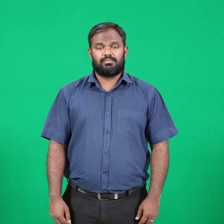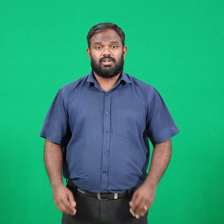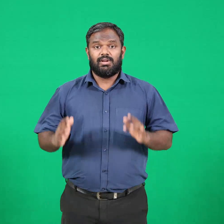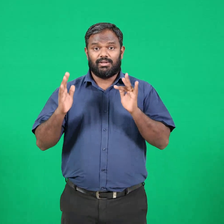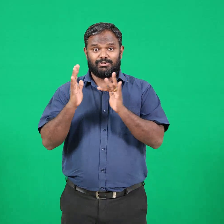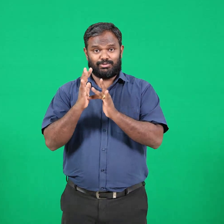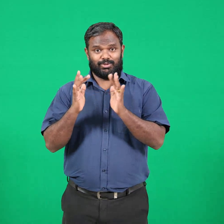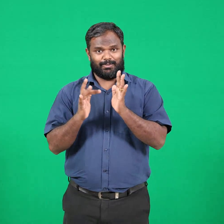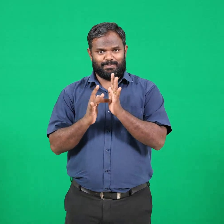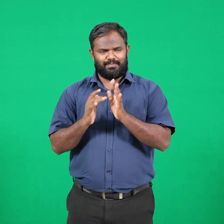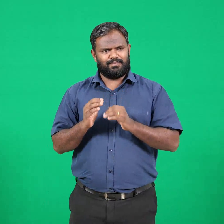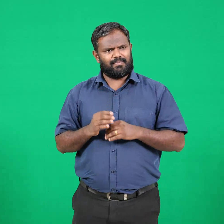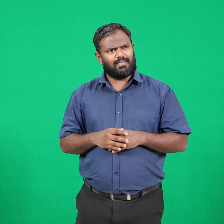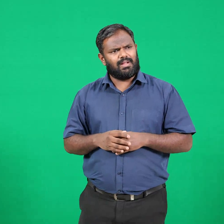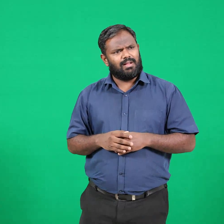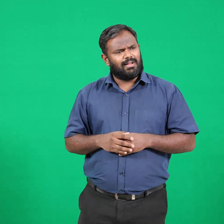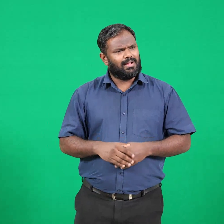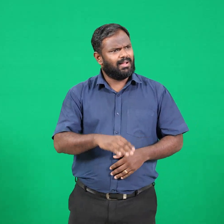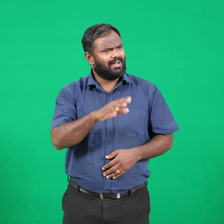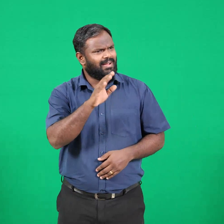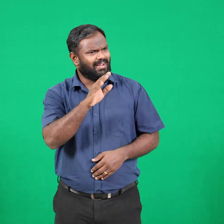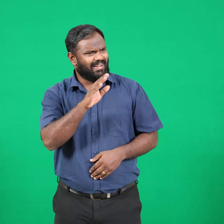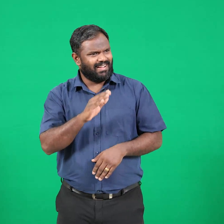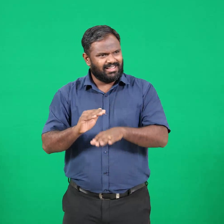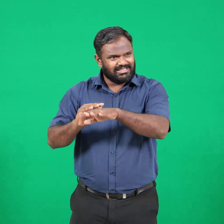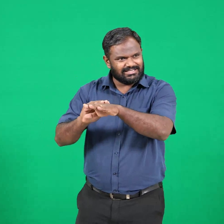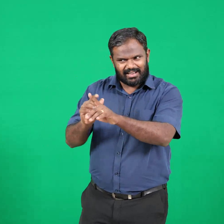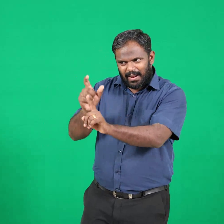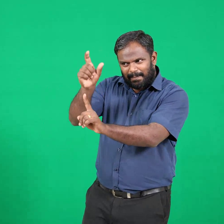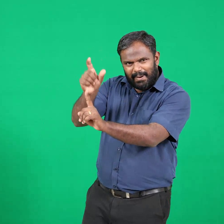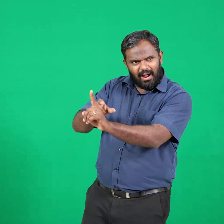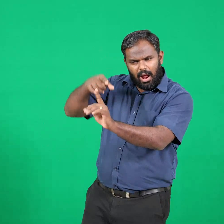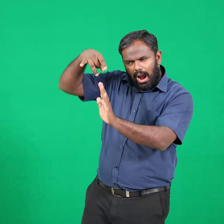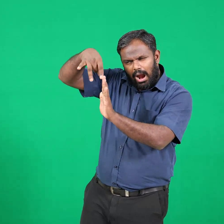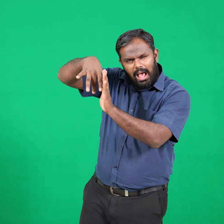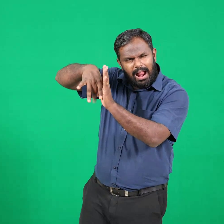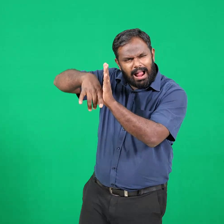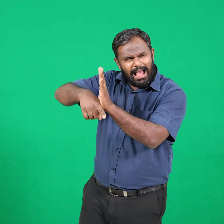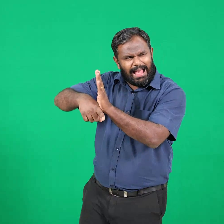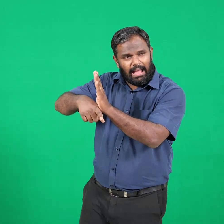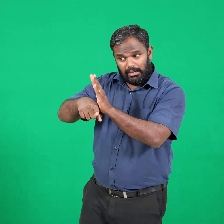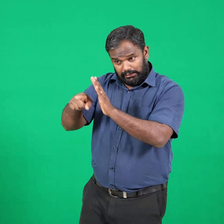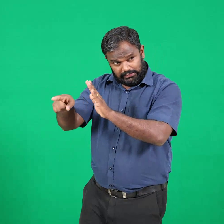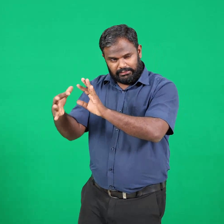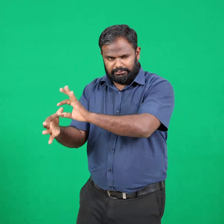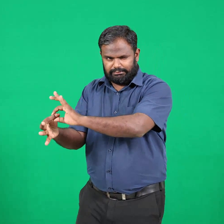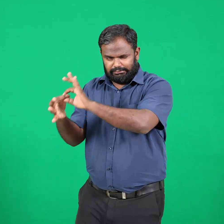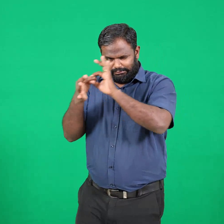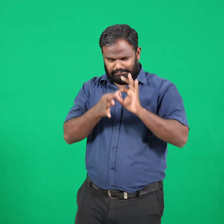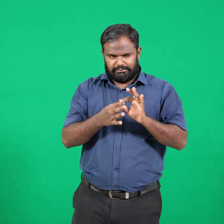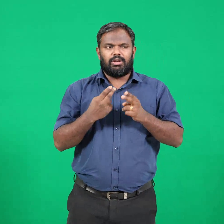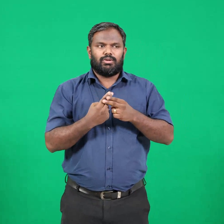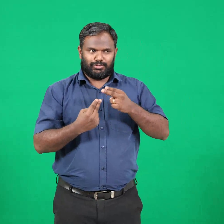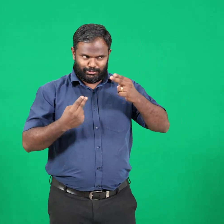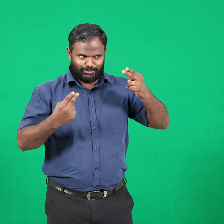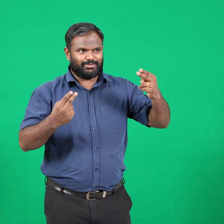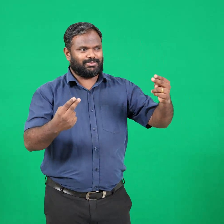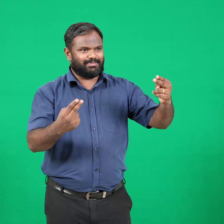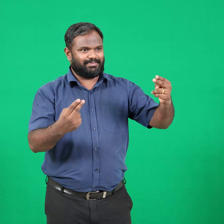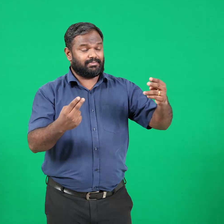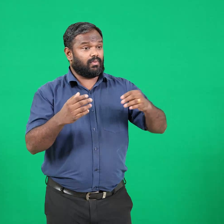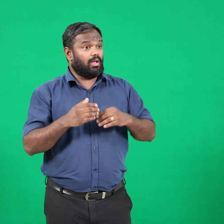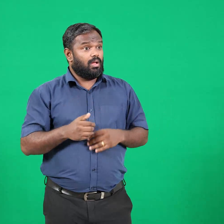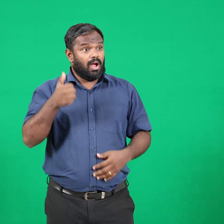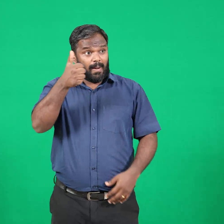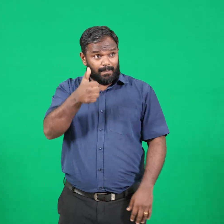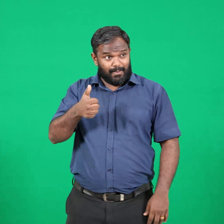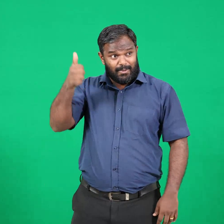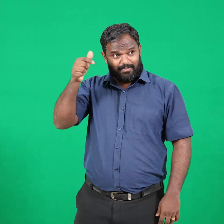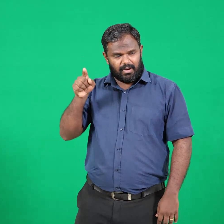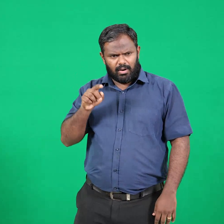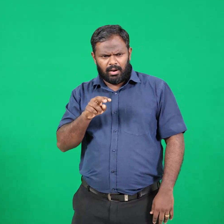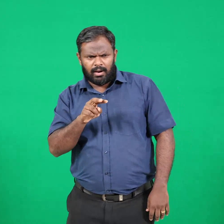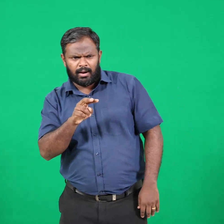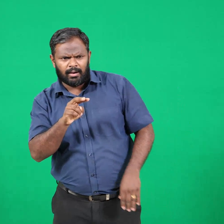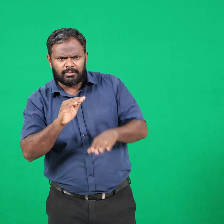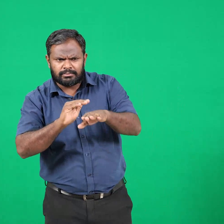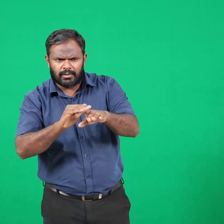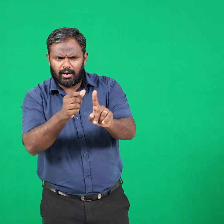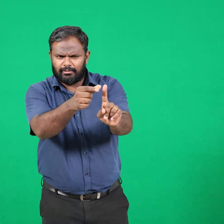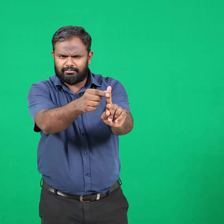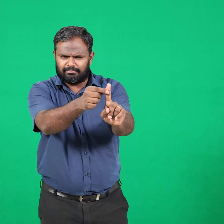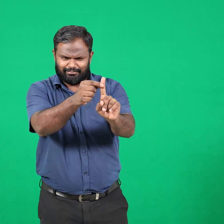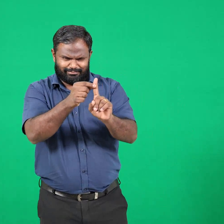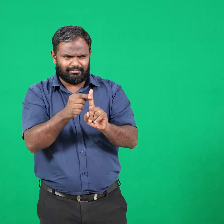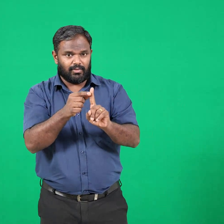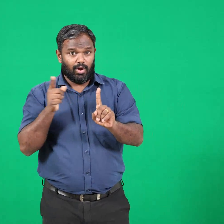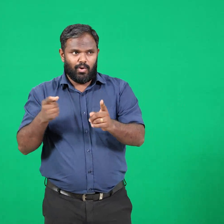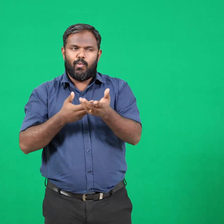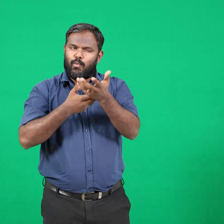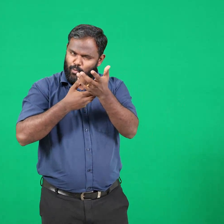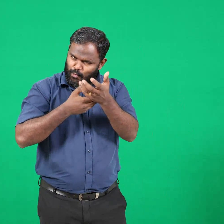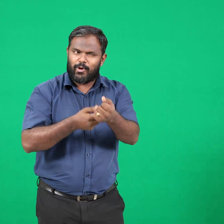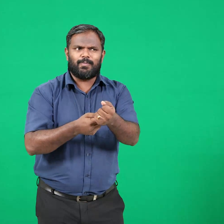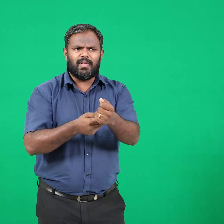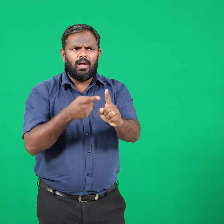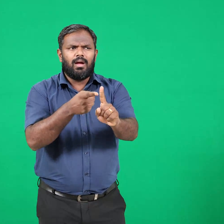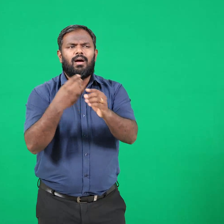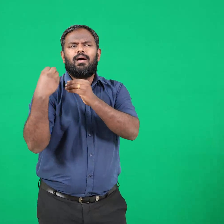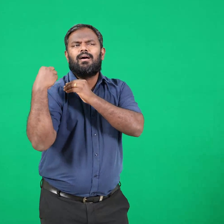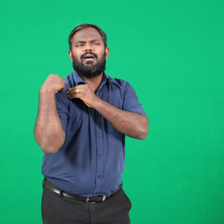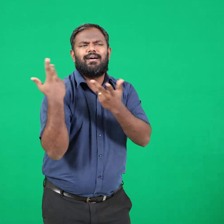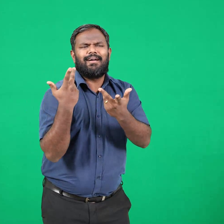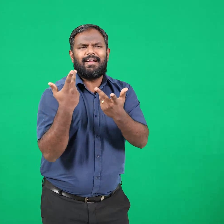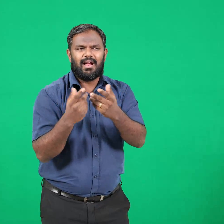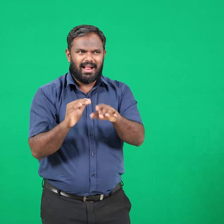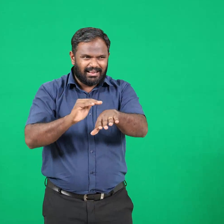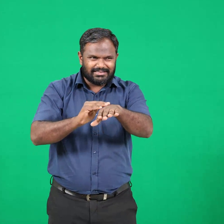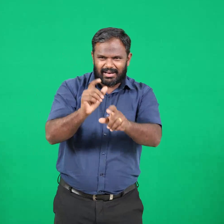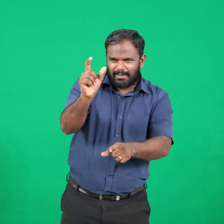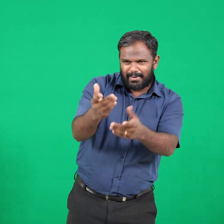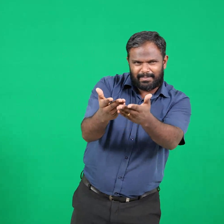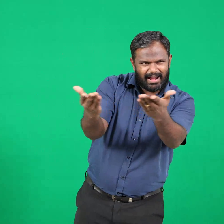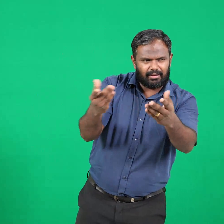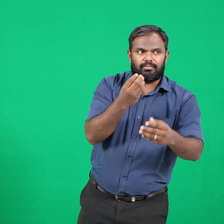Blessed is that servant whose master finds him doing so when he returns.